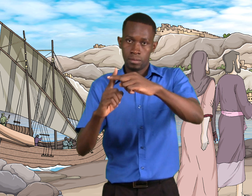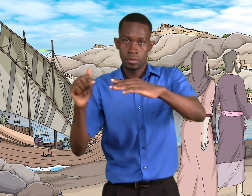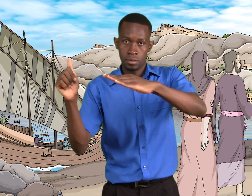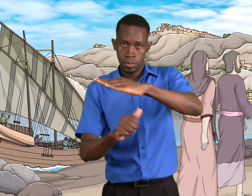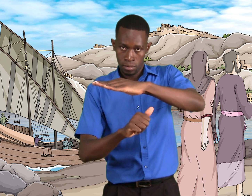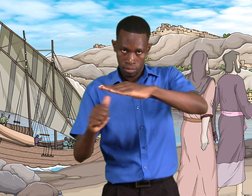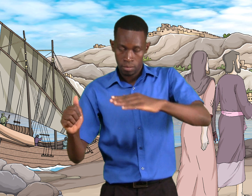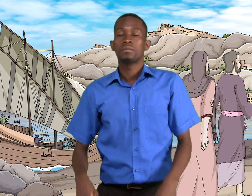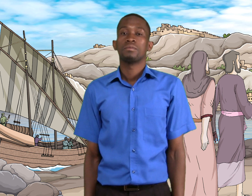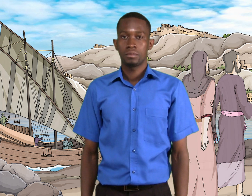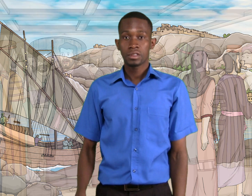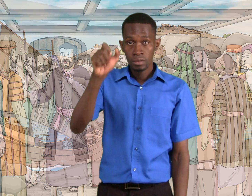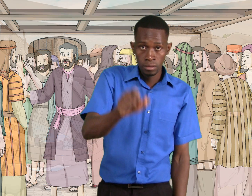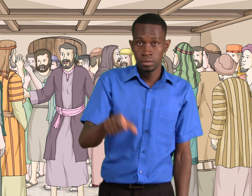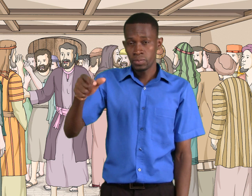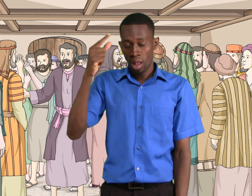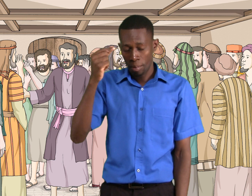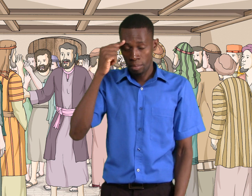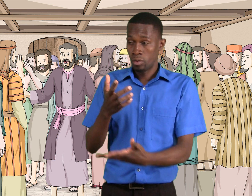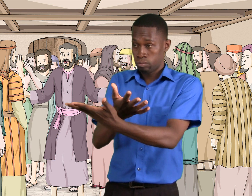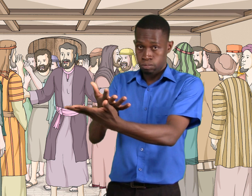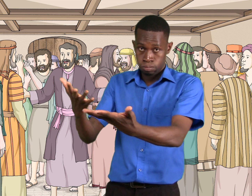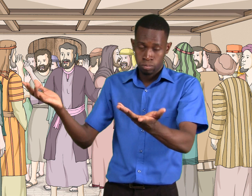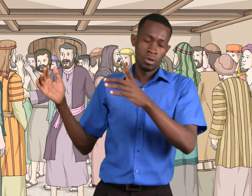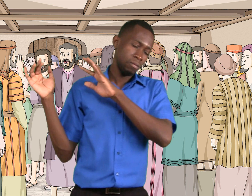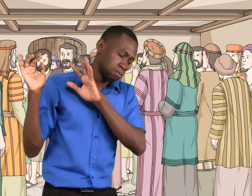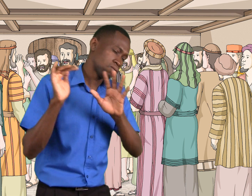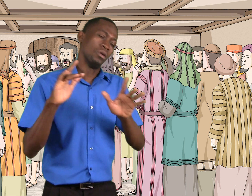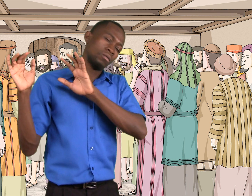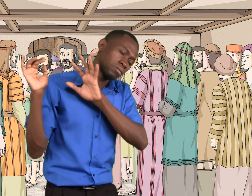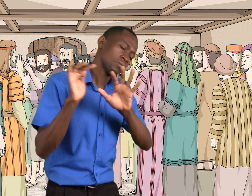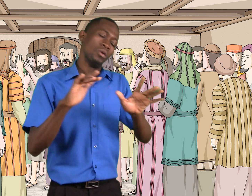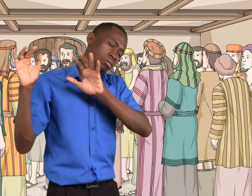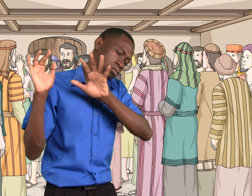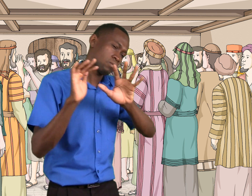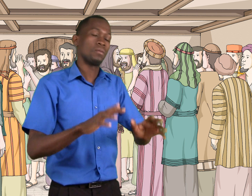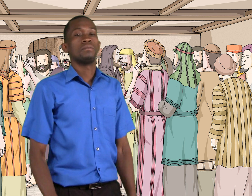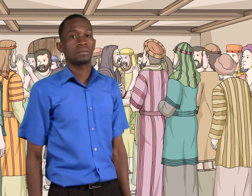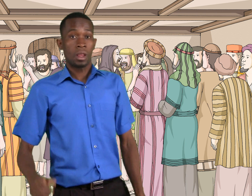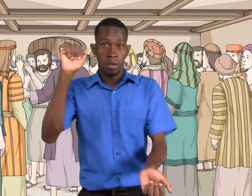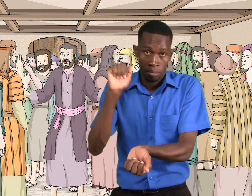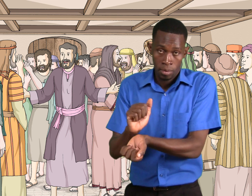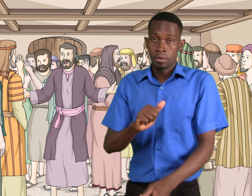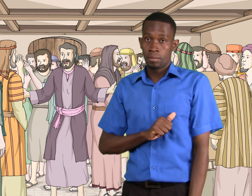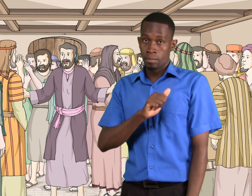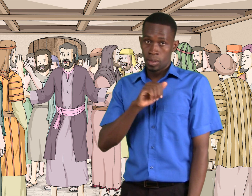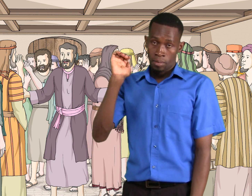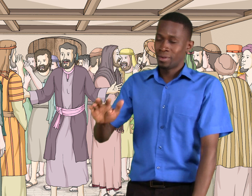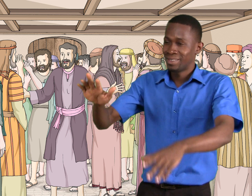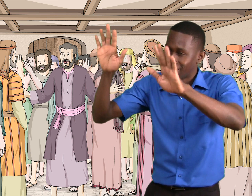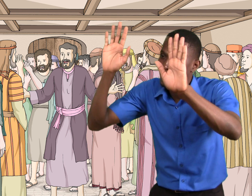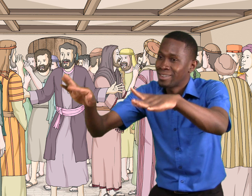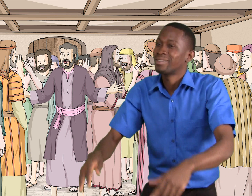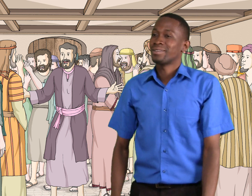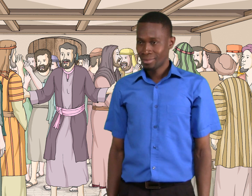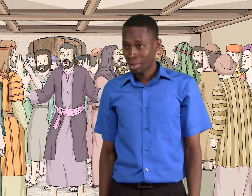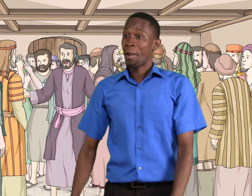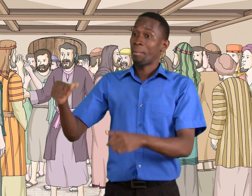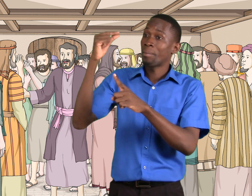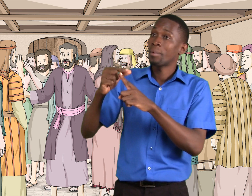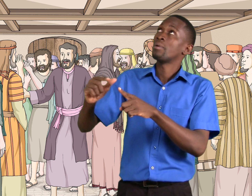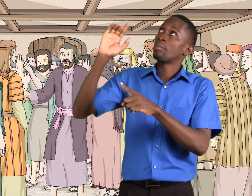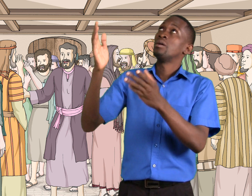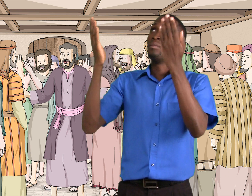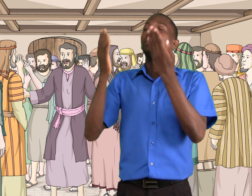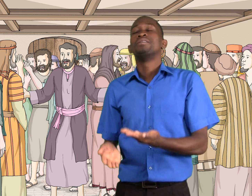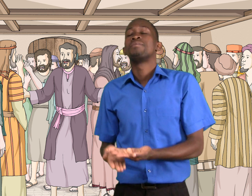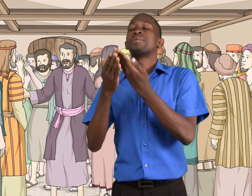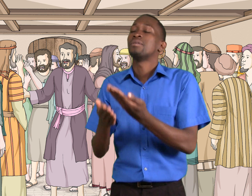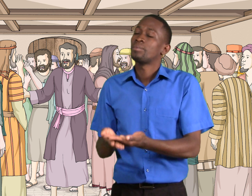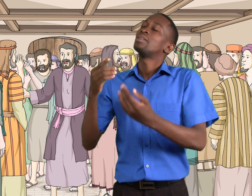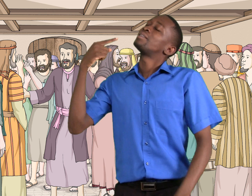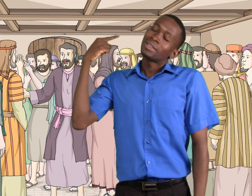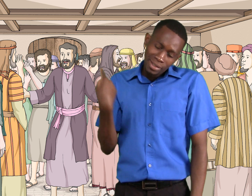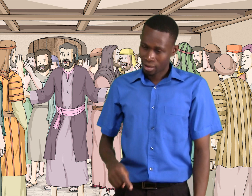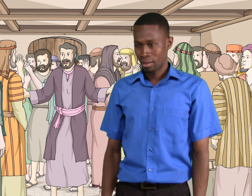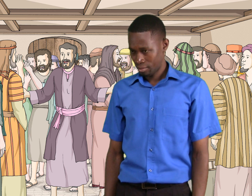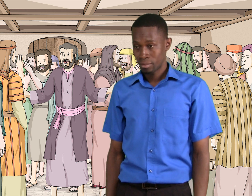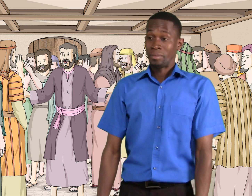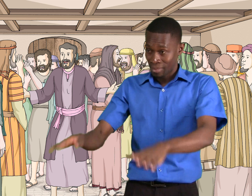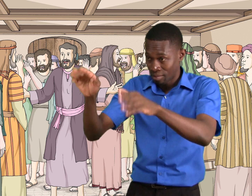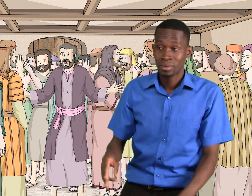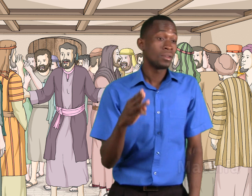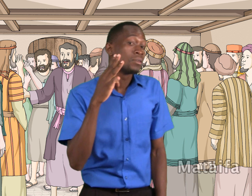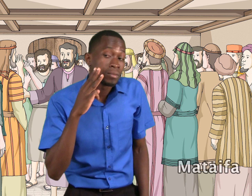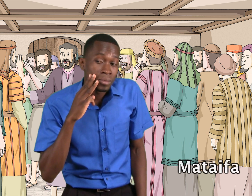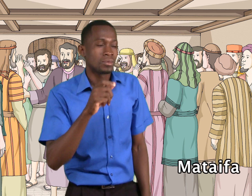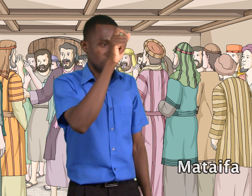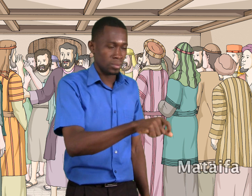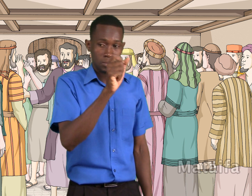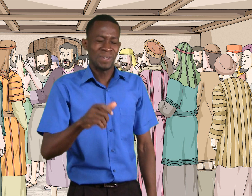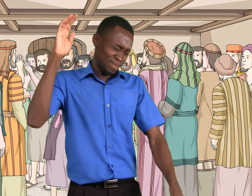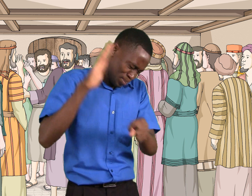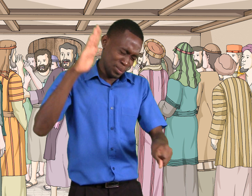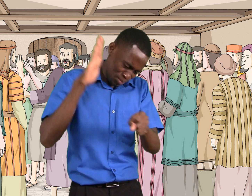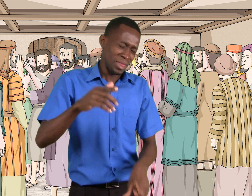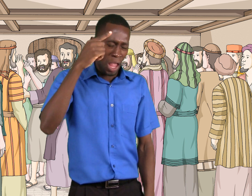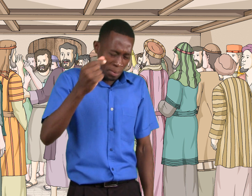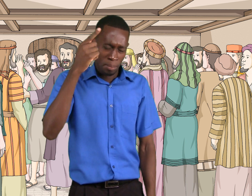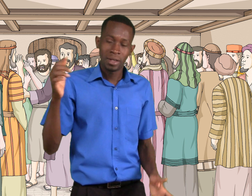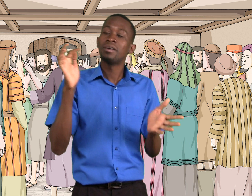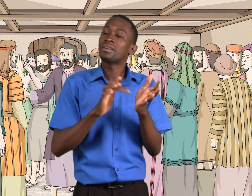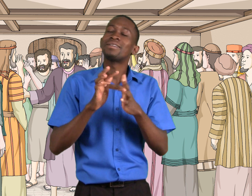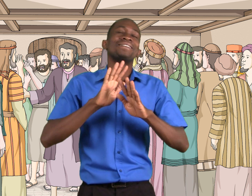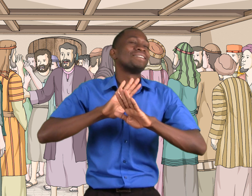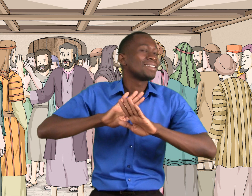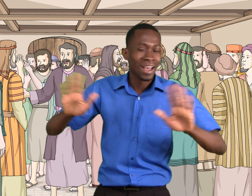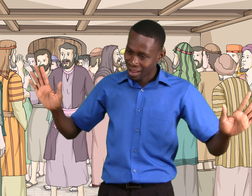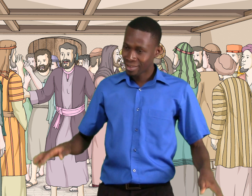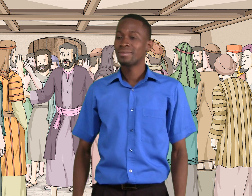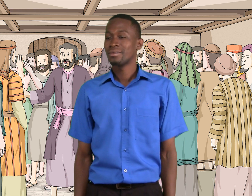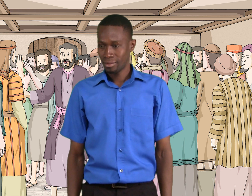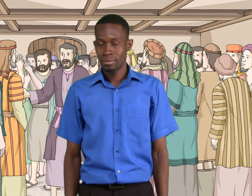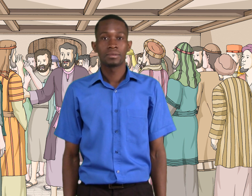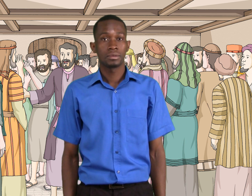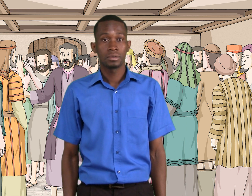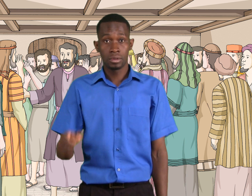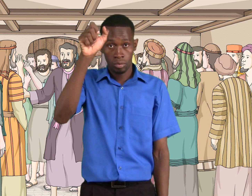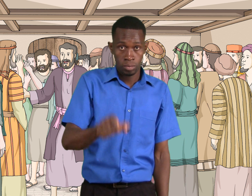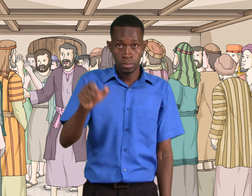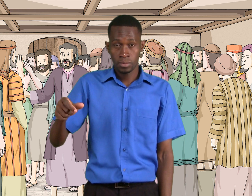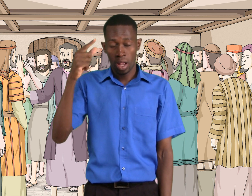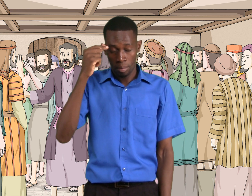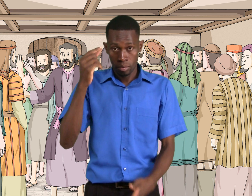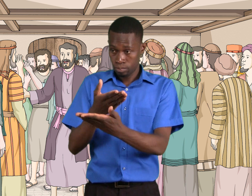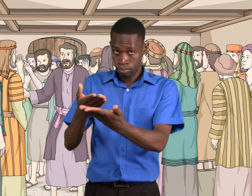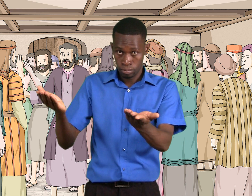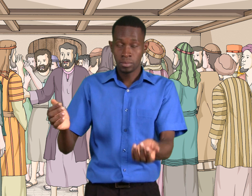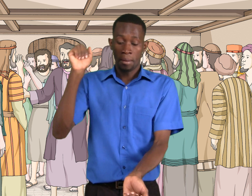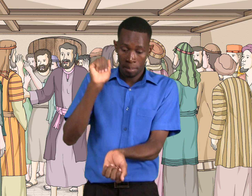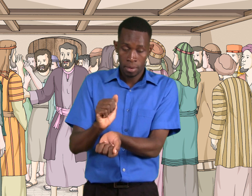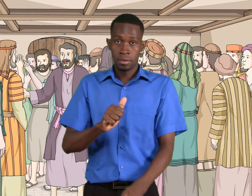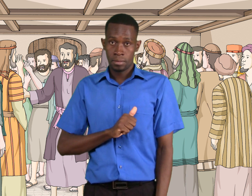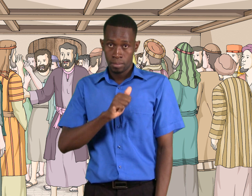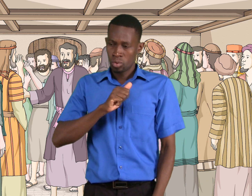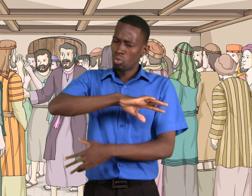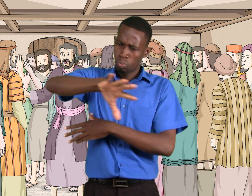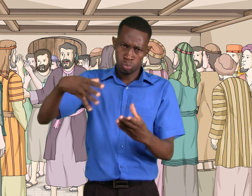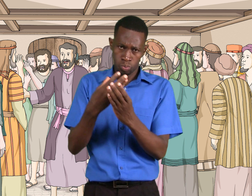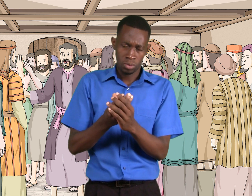When they arrived, they gathered the church together and reported all that God had done through them, and how He had opened the door of faith to the Gentiles.